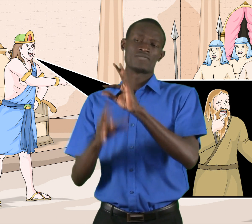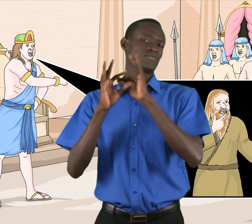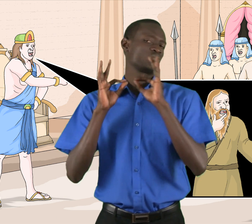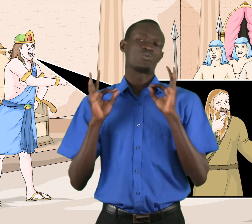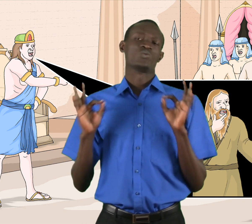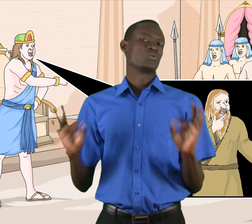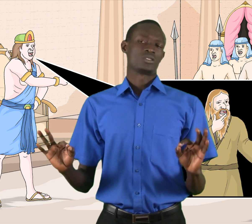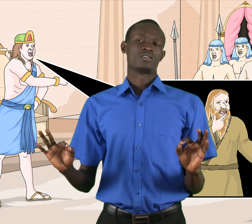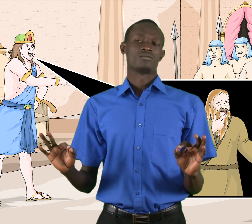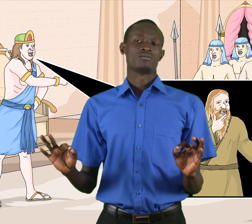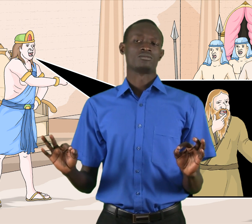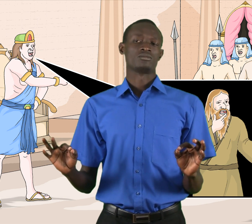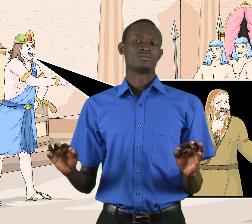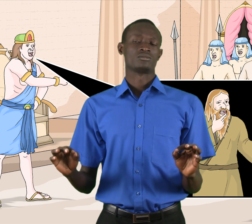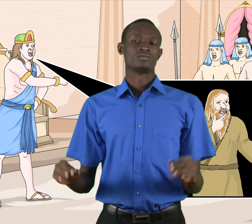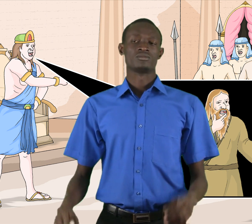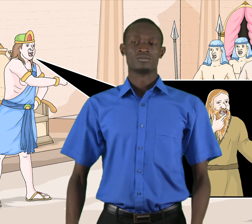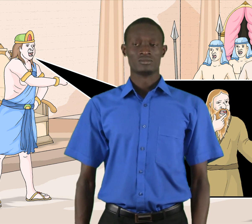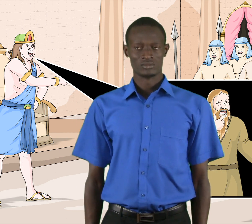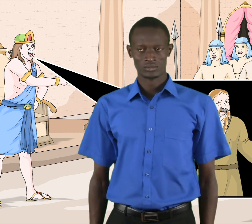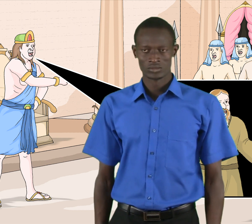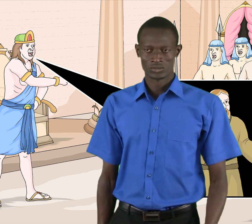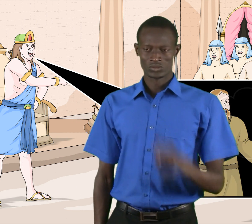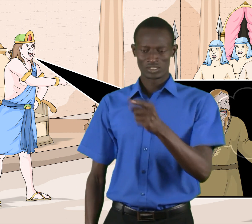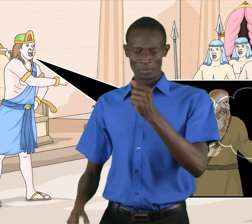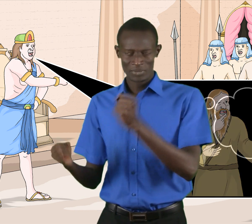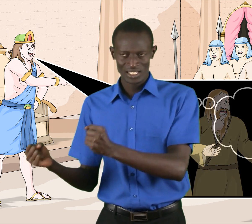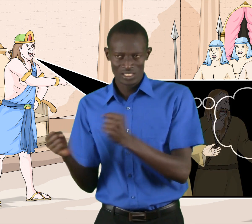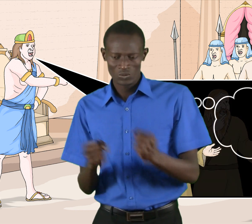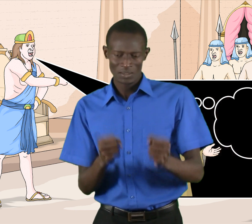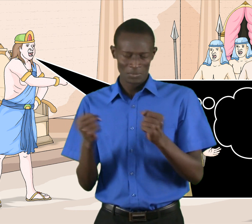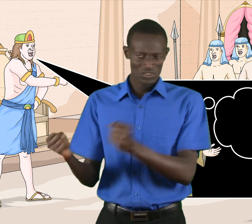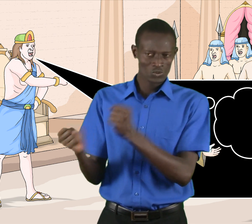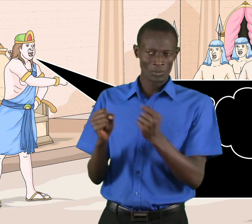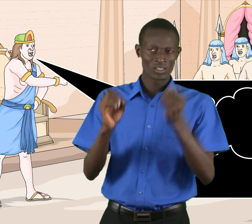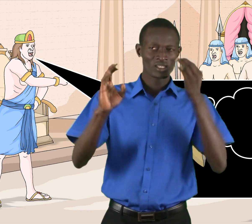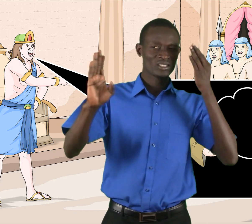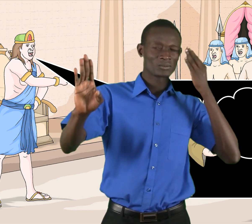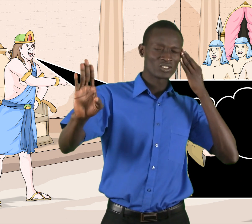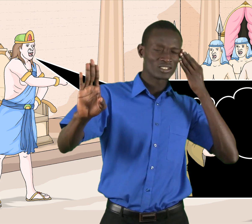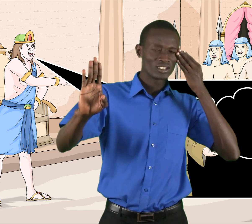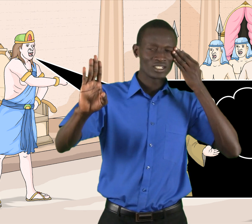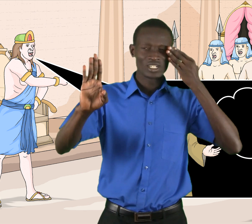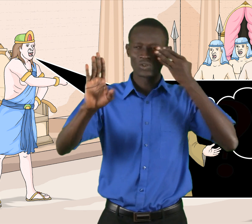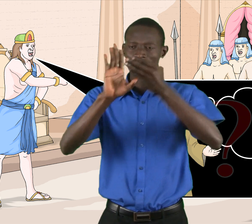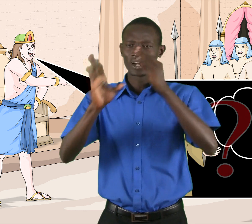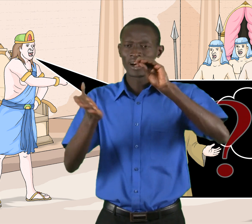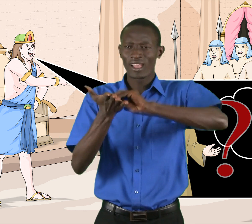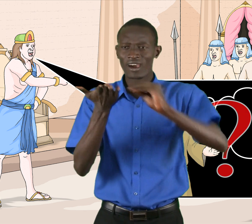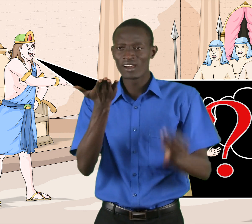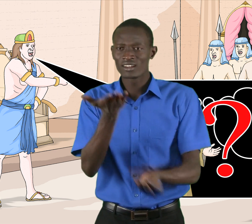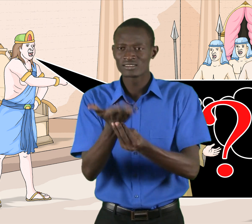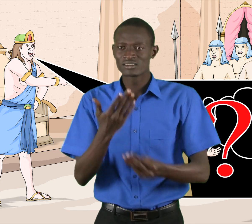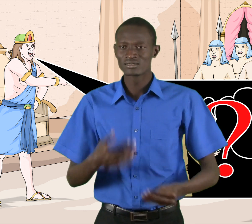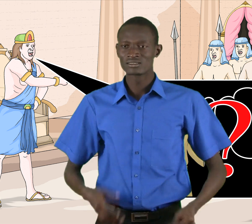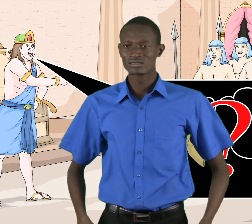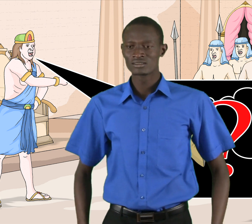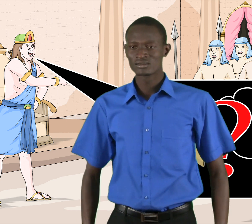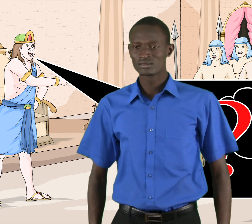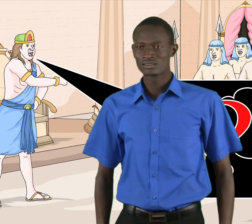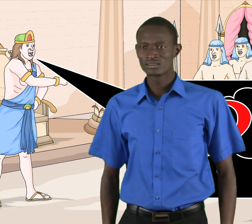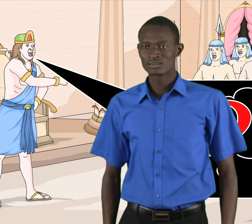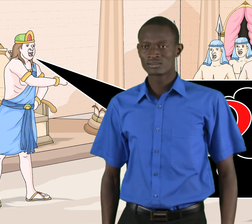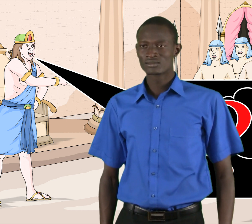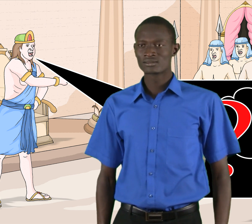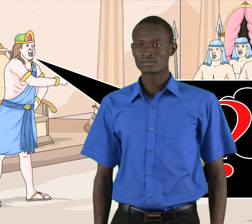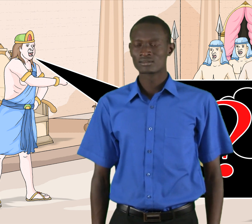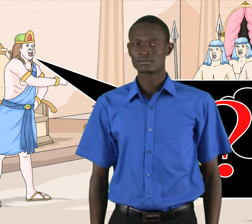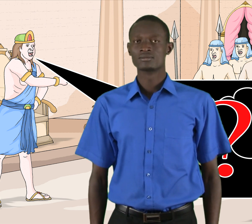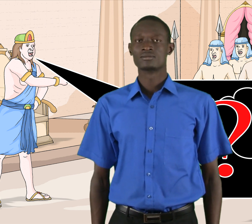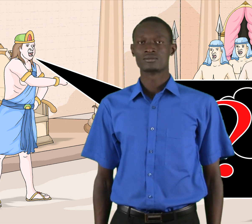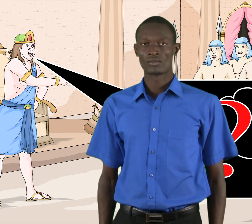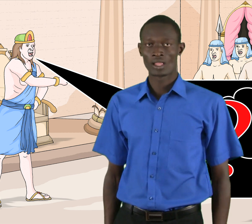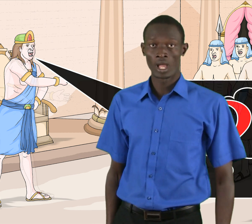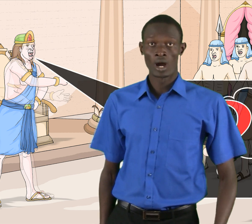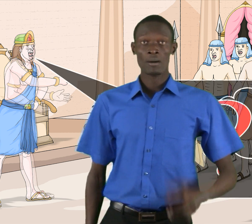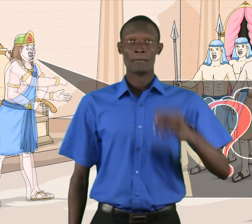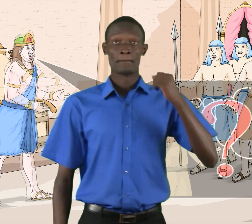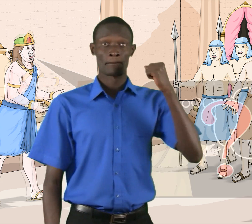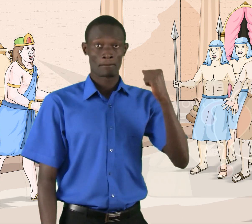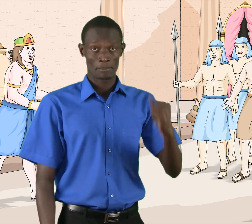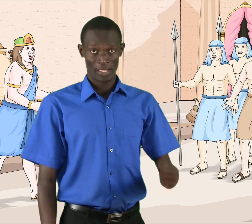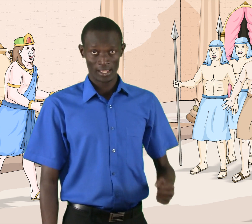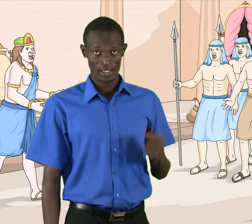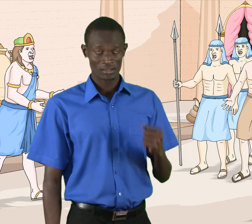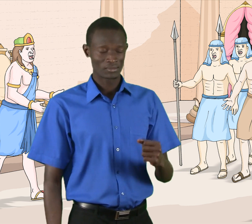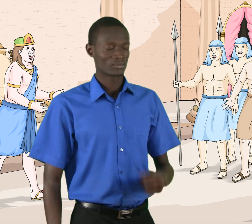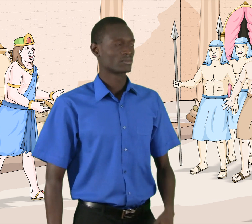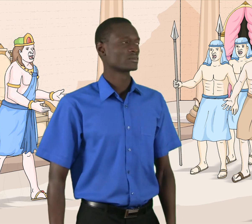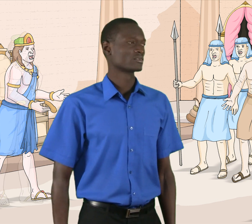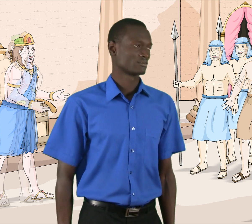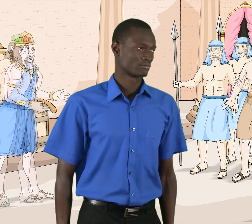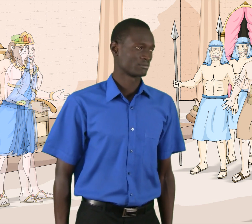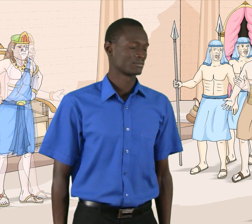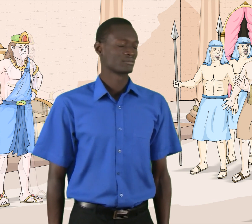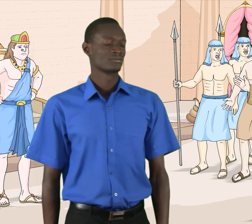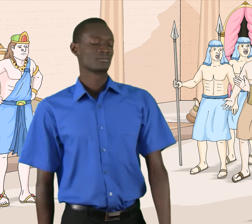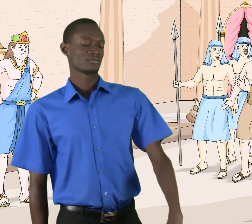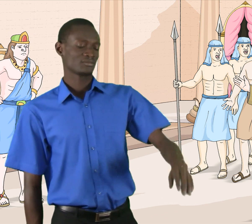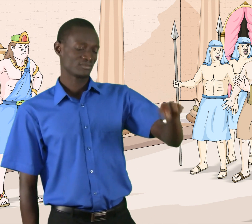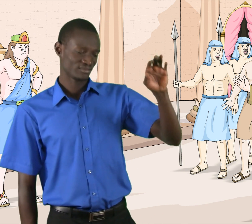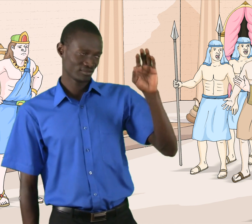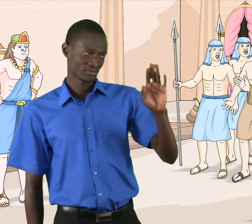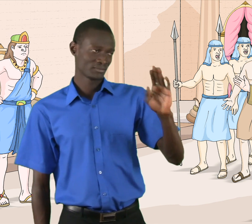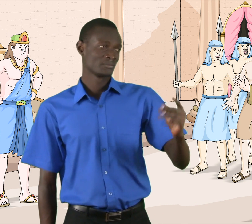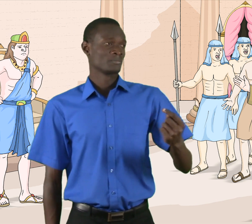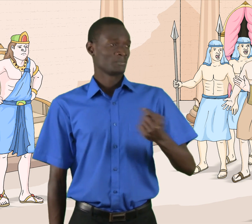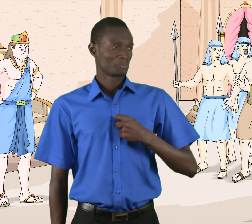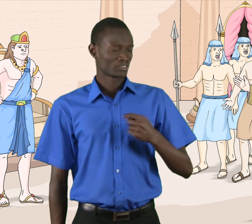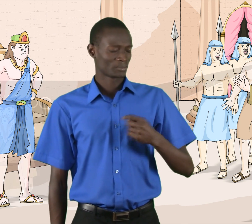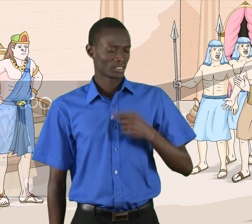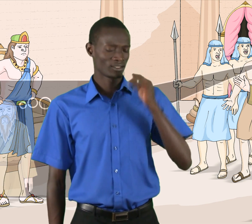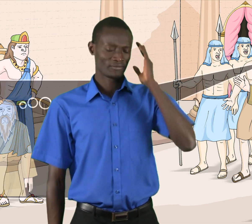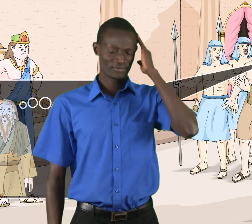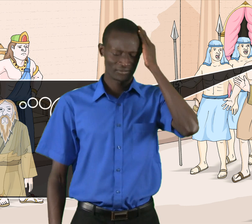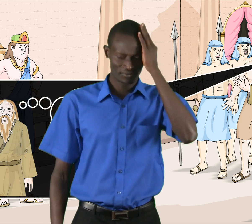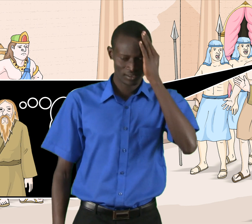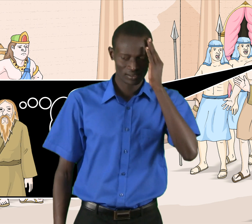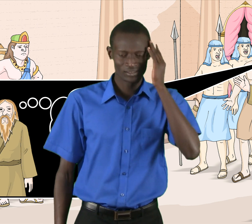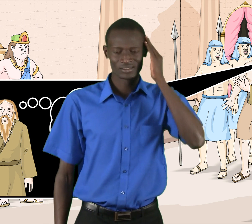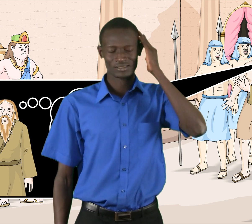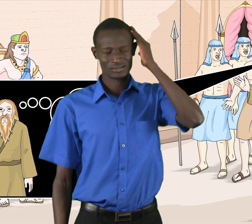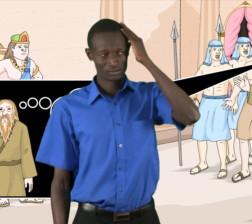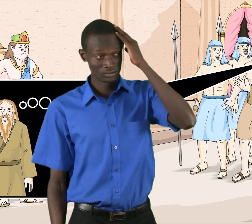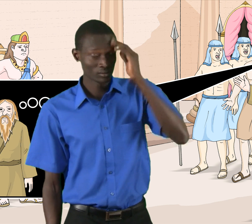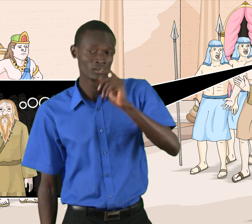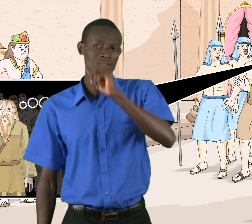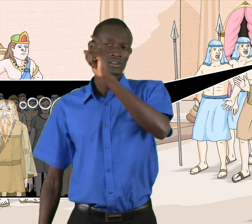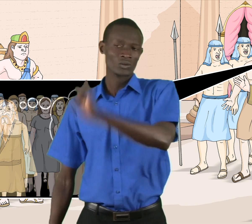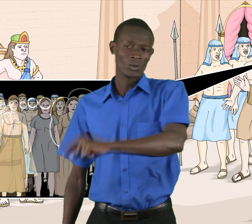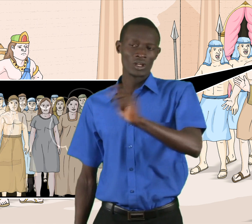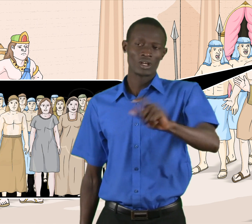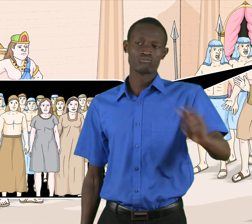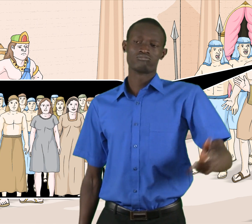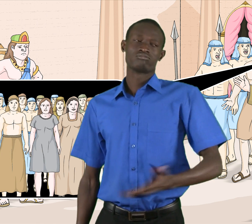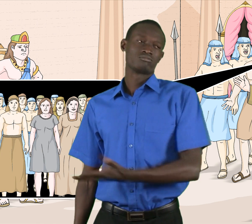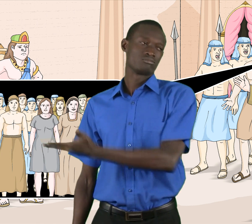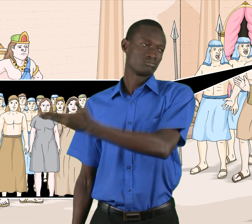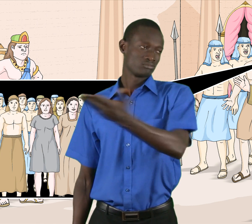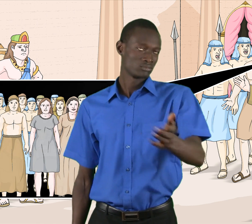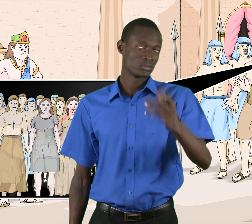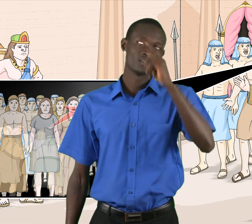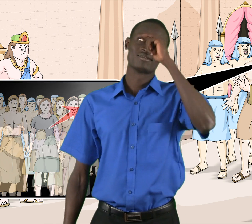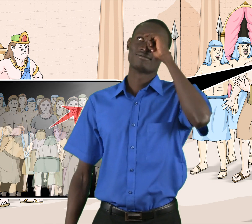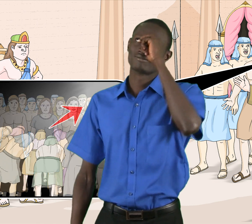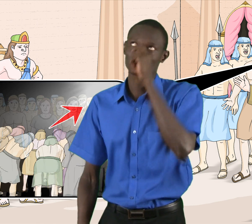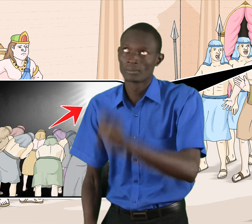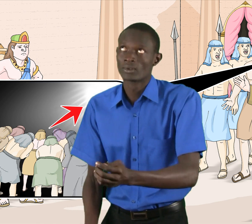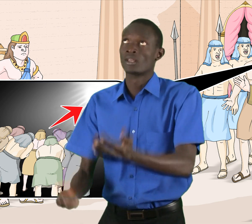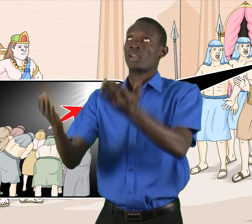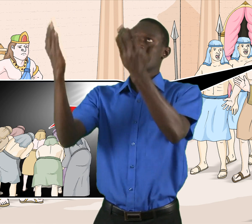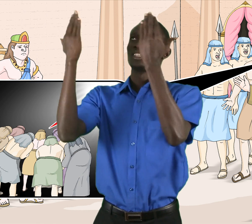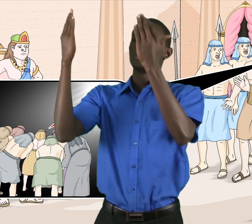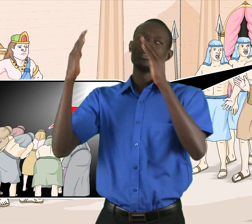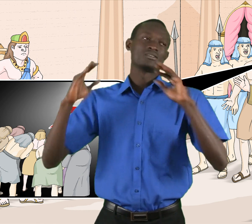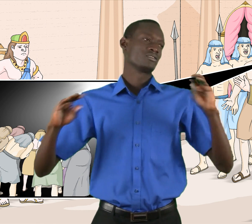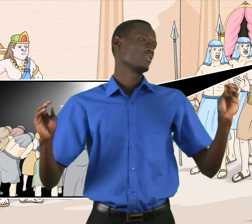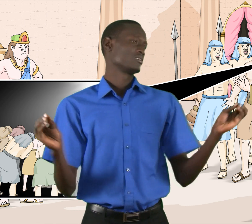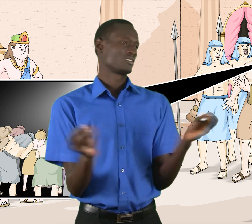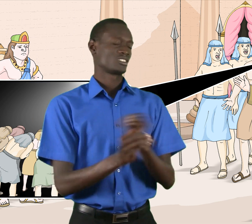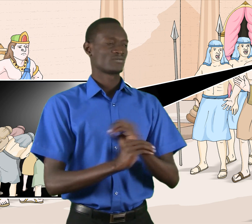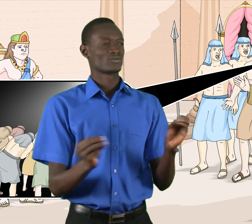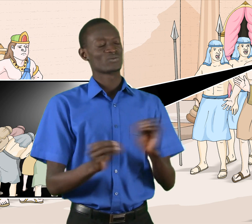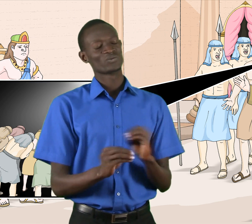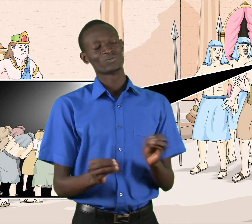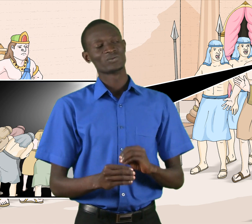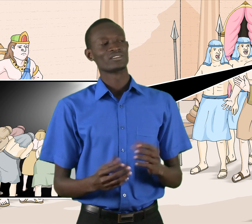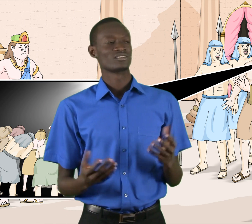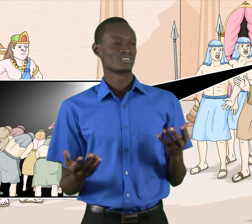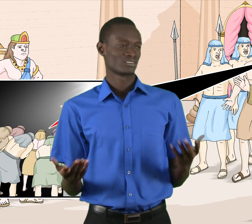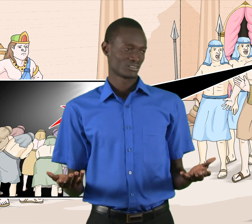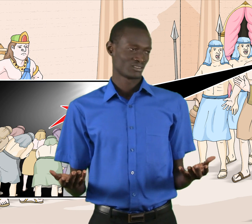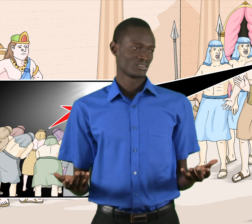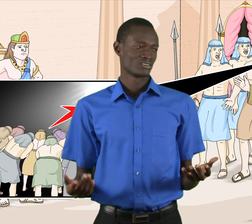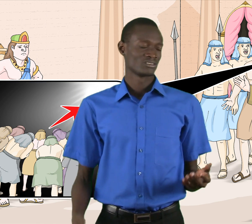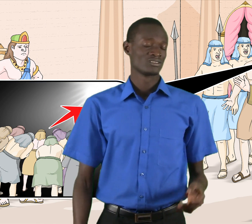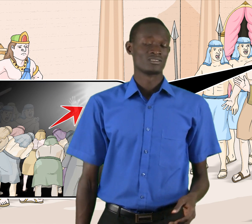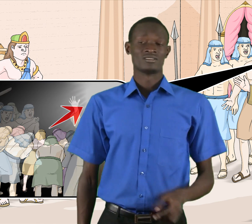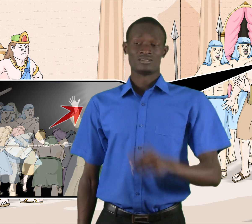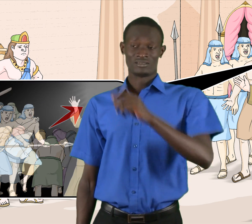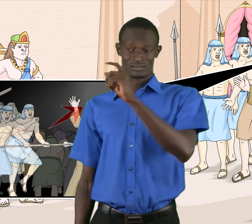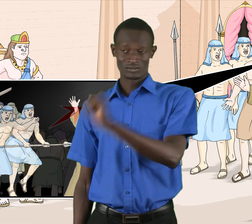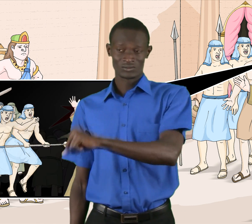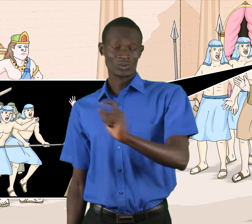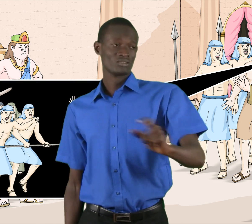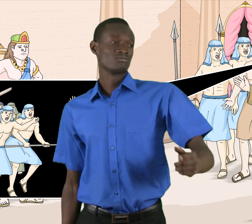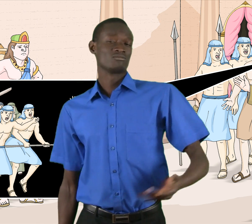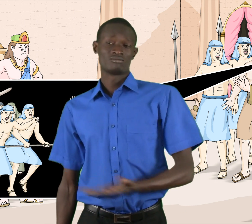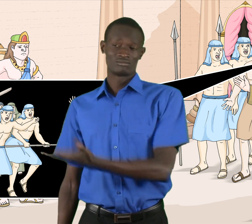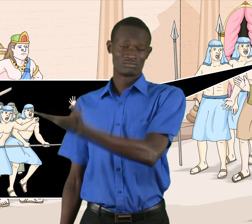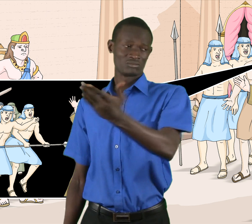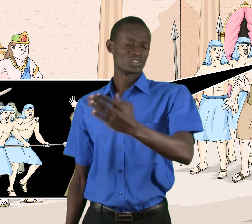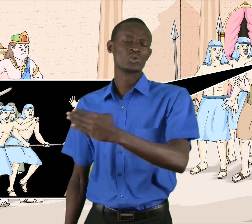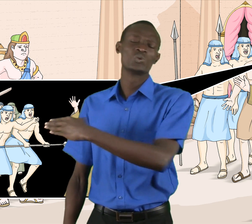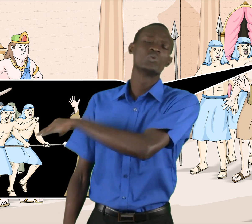Abimelech also asked Abraham, “What prompted you to do such a thing?” Abraham replied, “I thought to myself, ‘Surely there is no fear of God in this place.